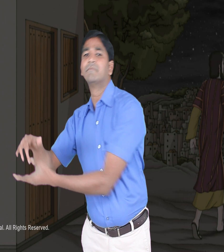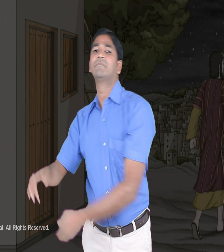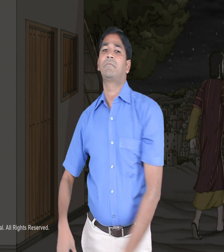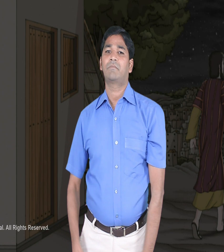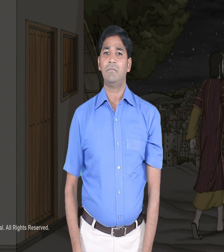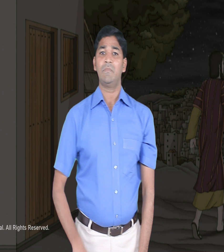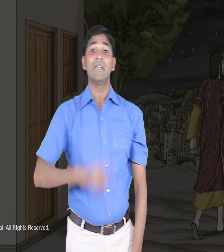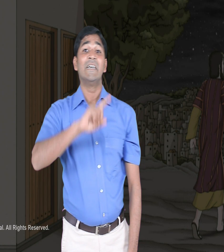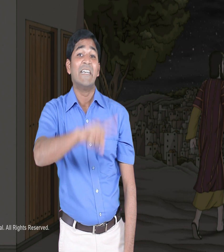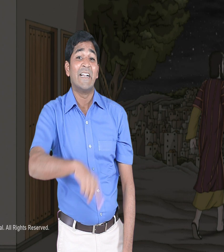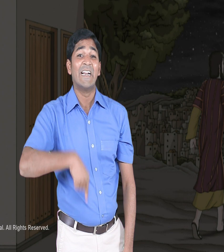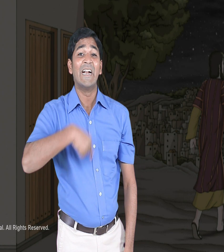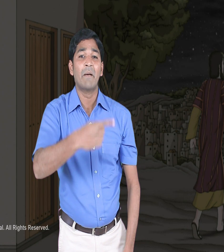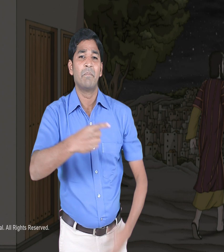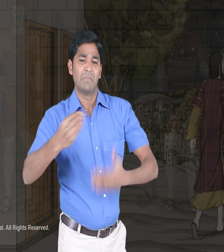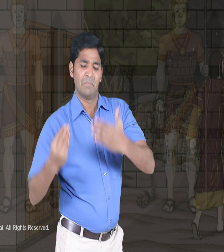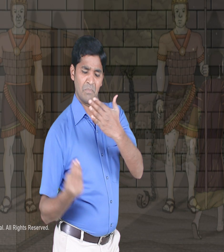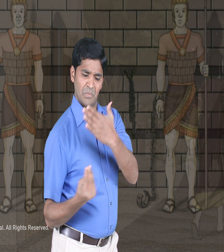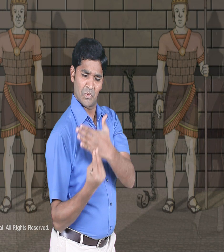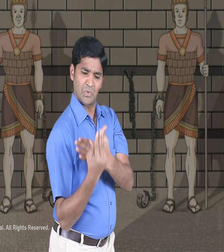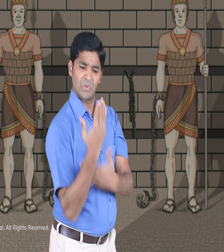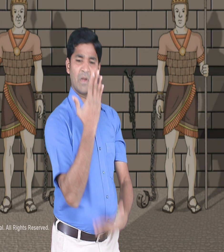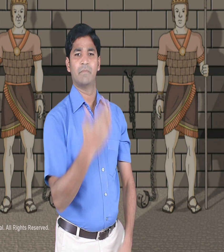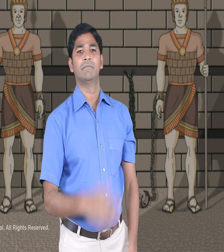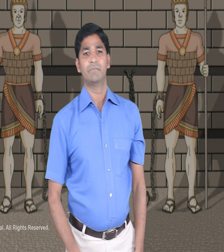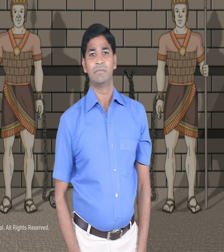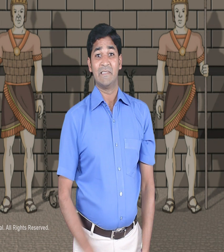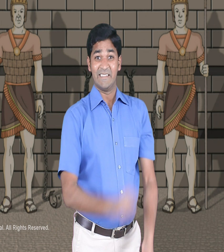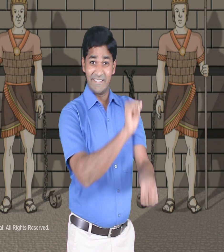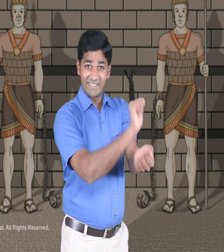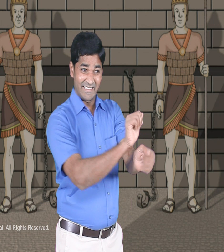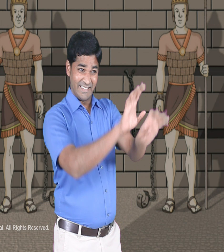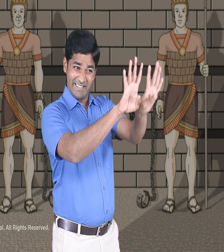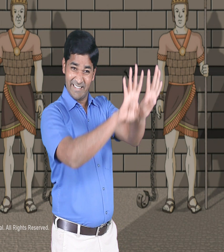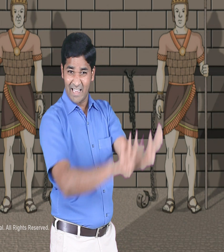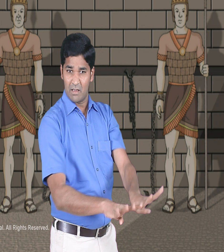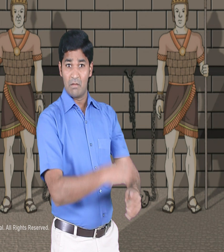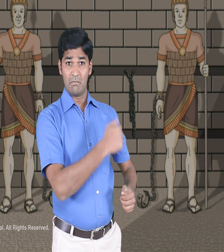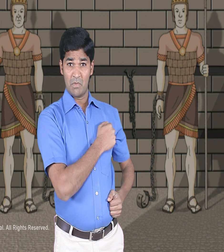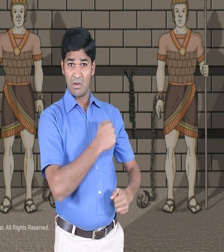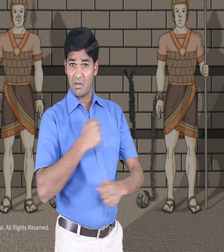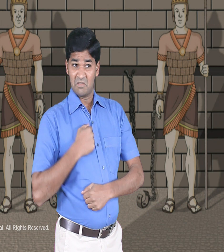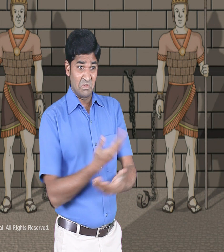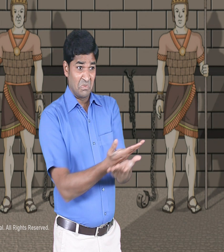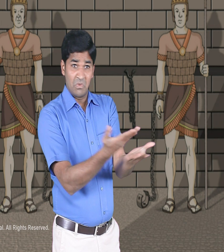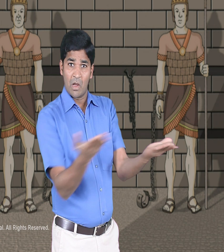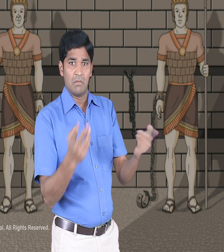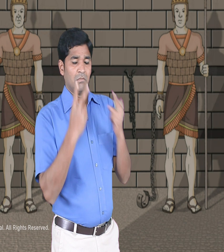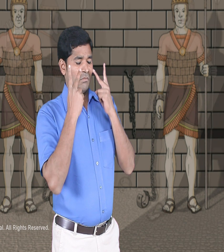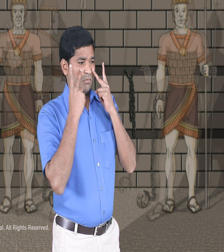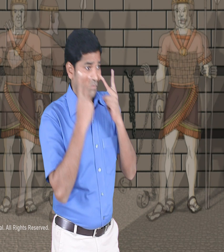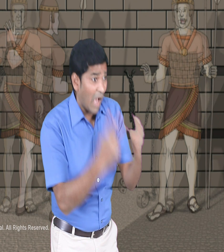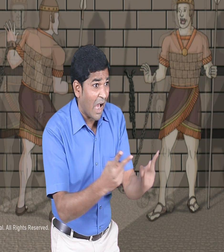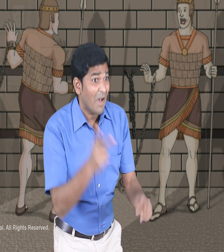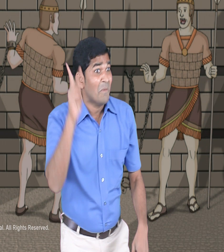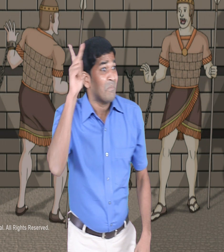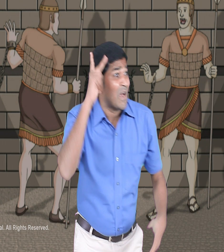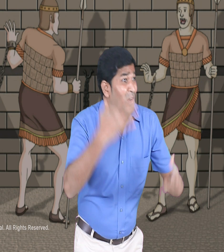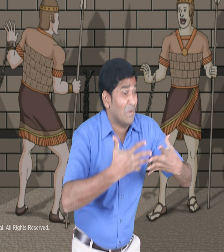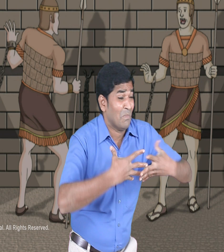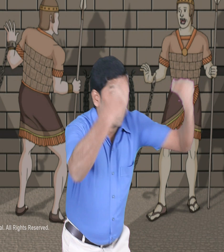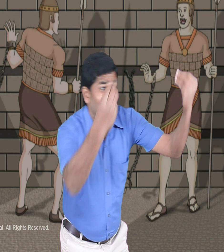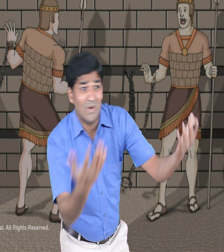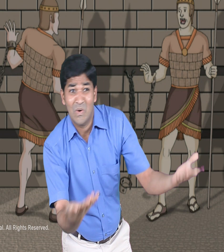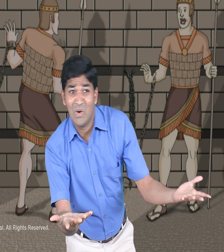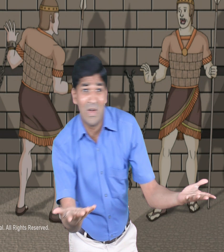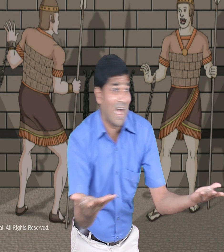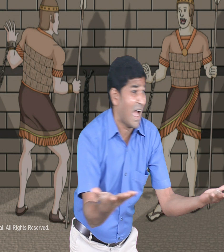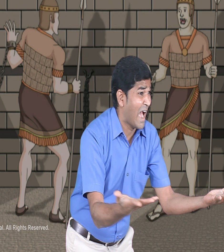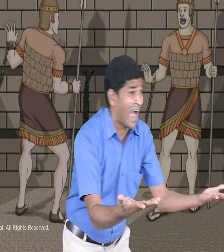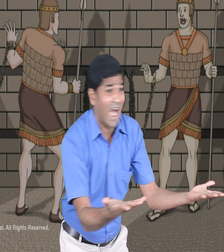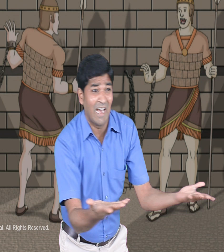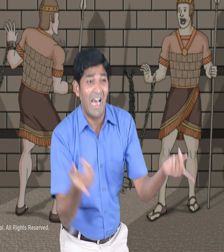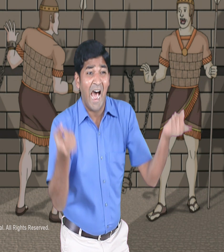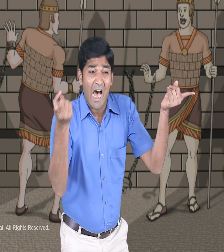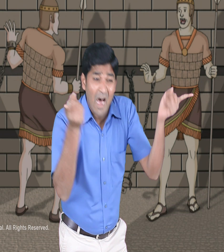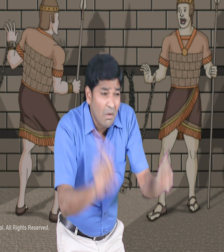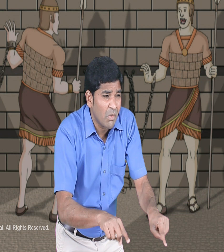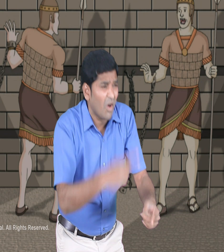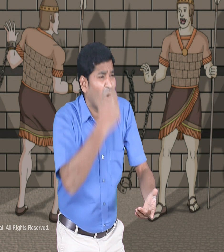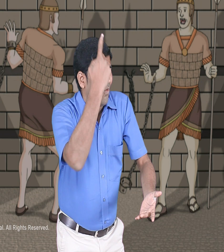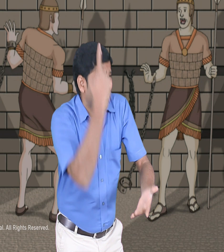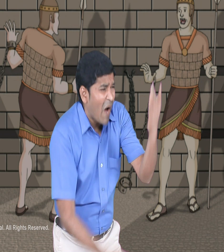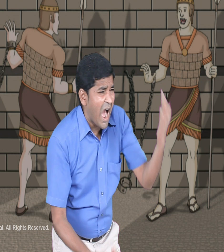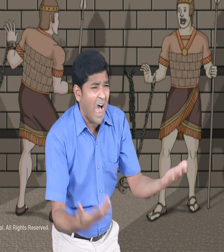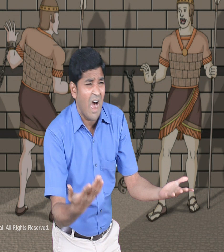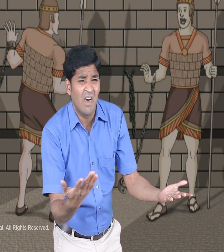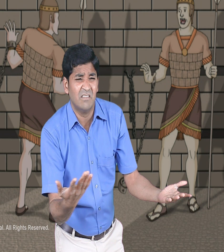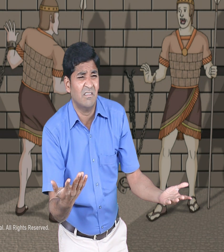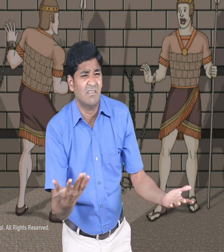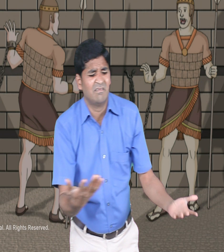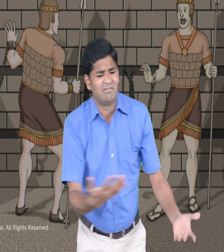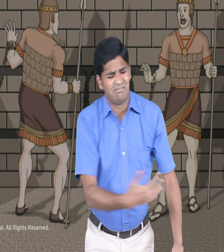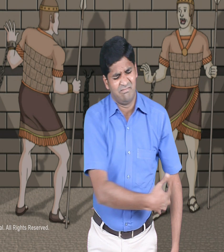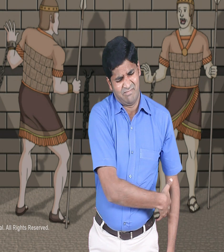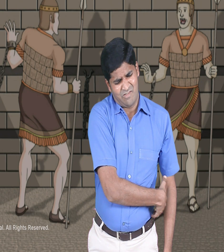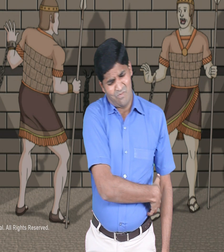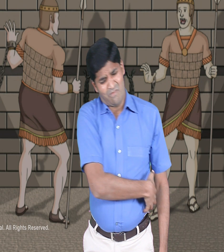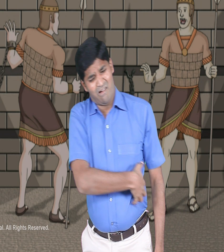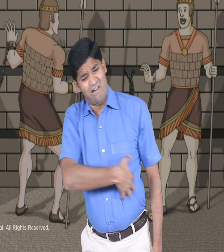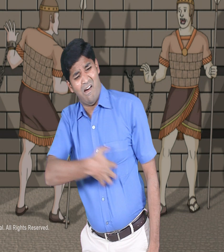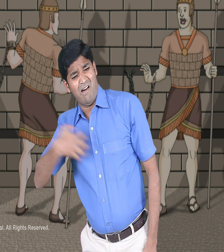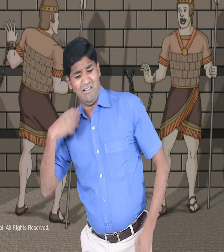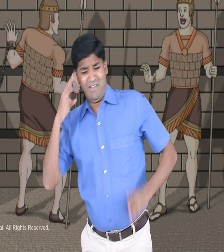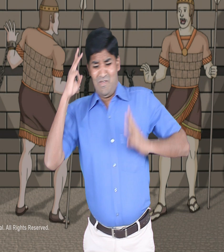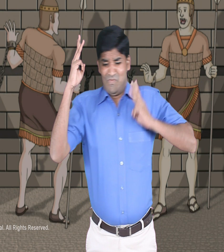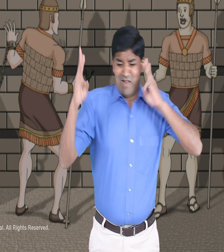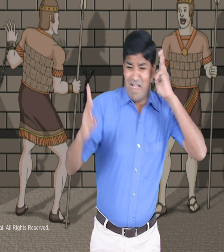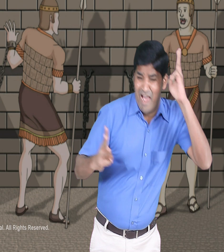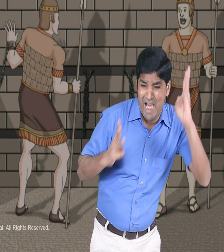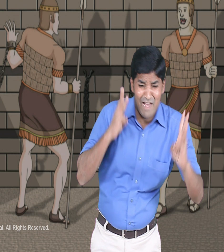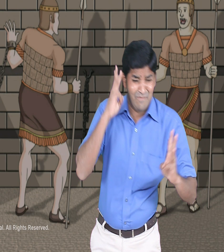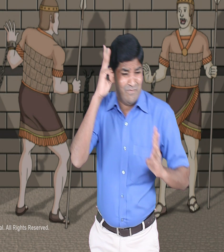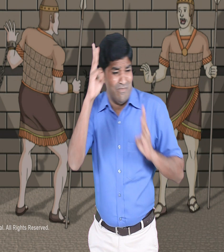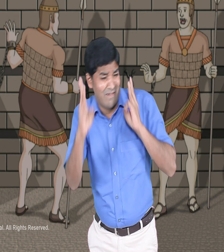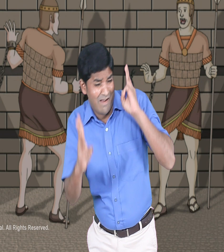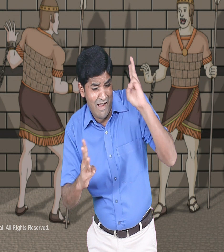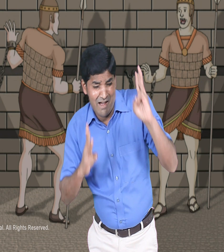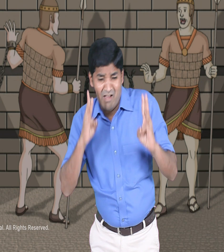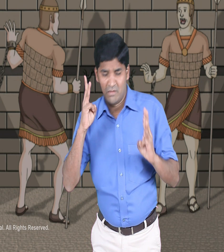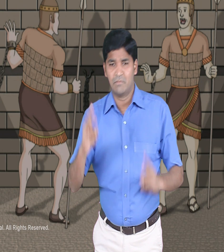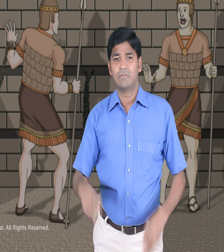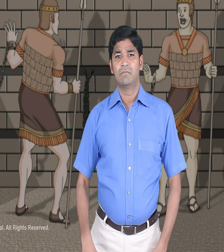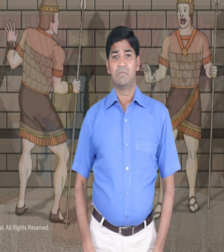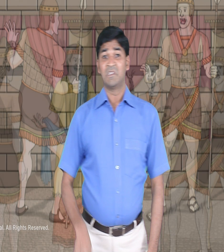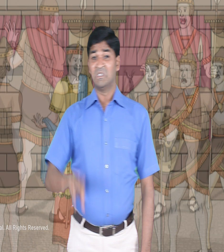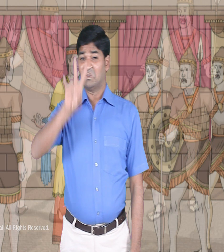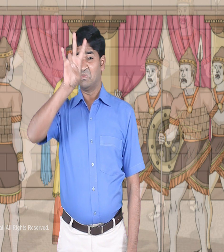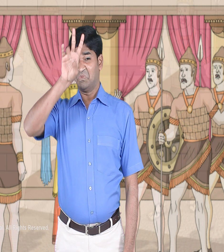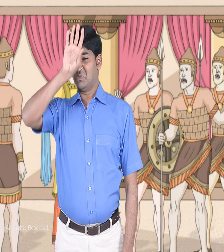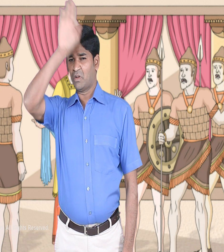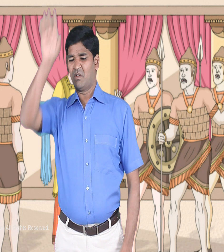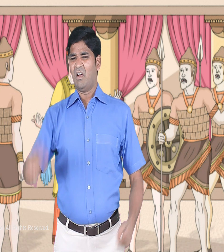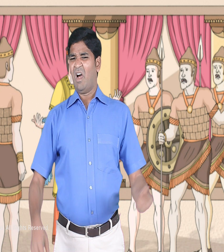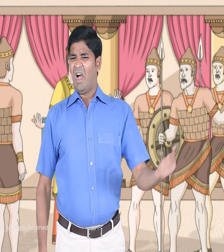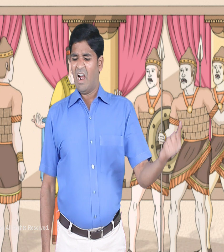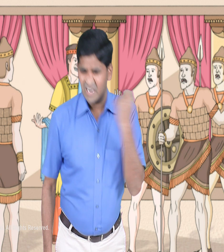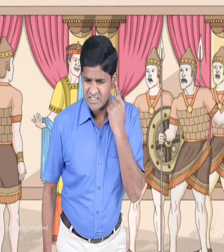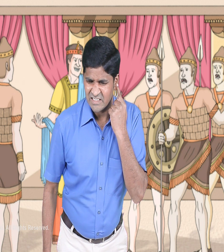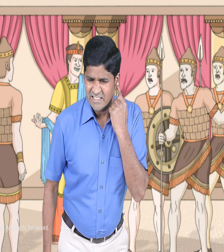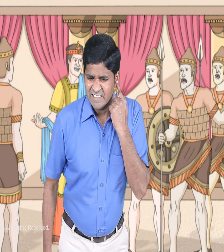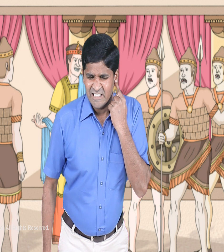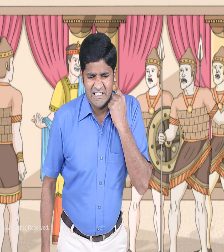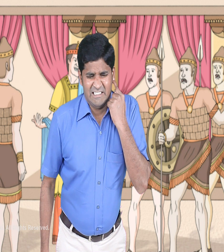At daybreak there was no small commotion among the soldiers as to what had become of Peter.